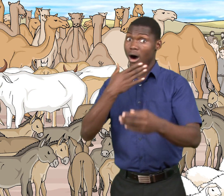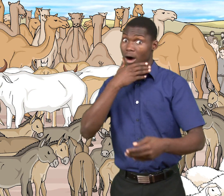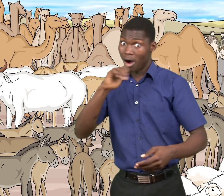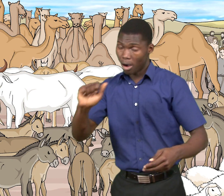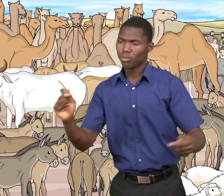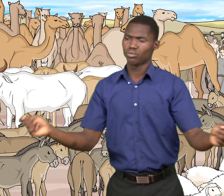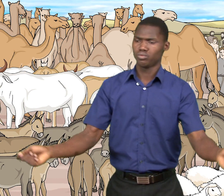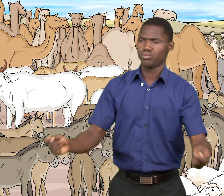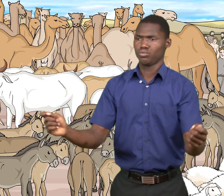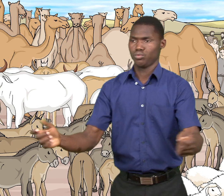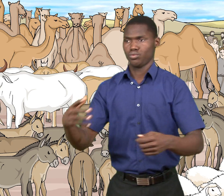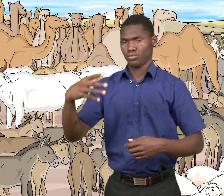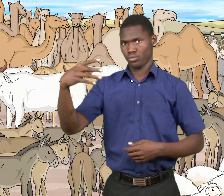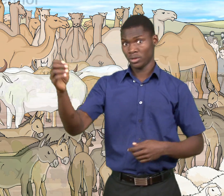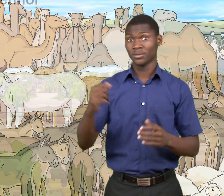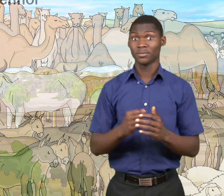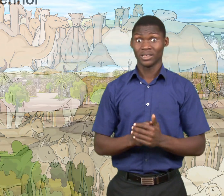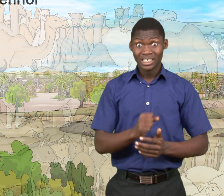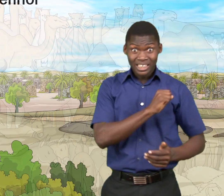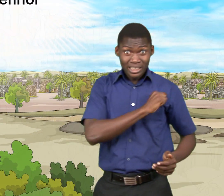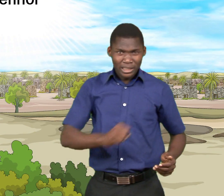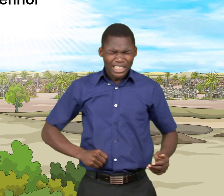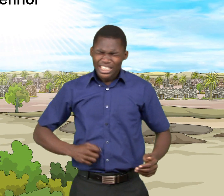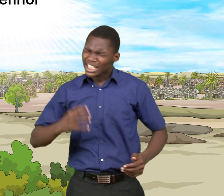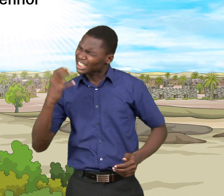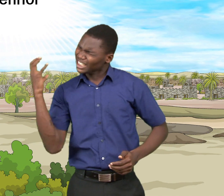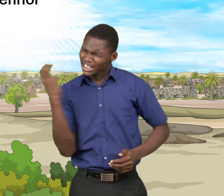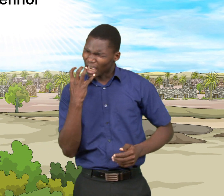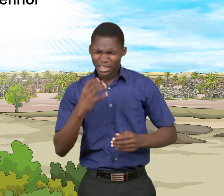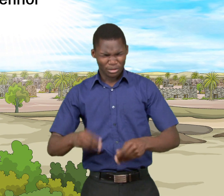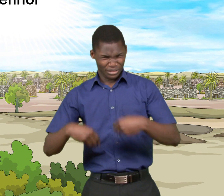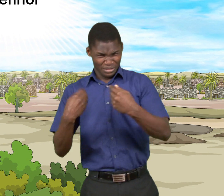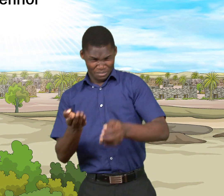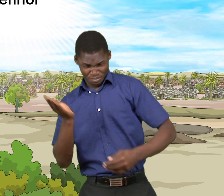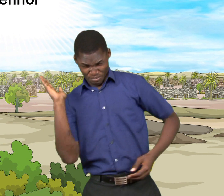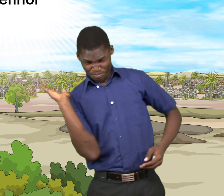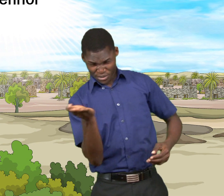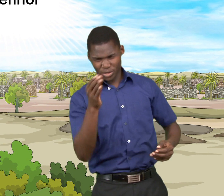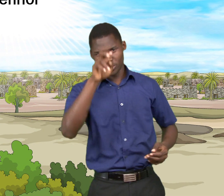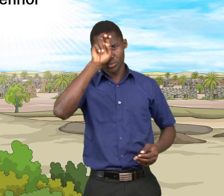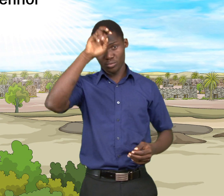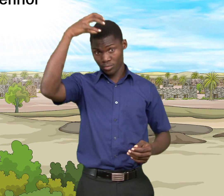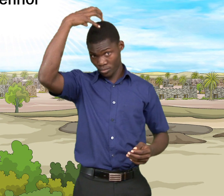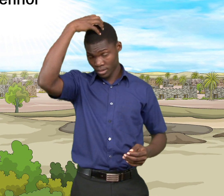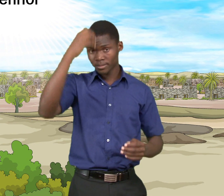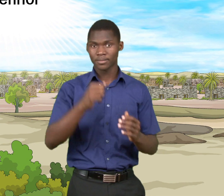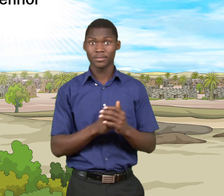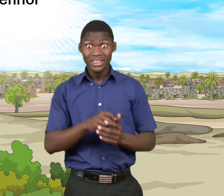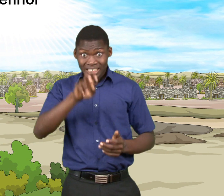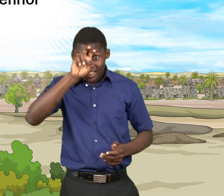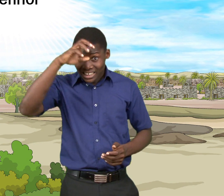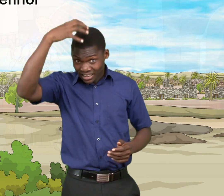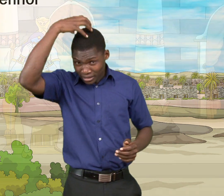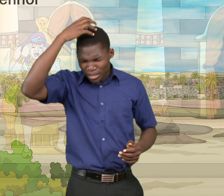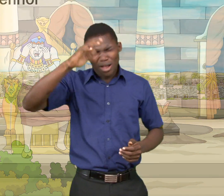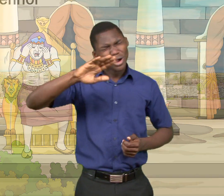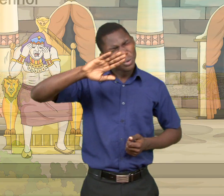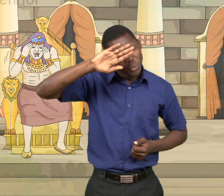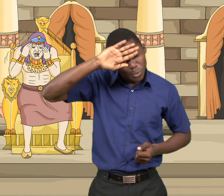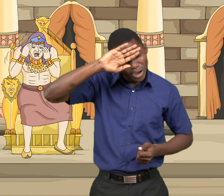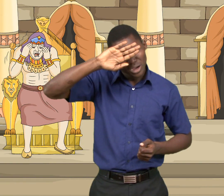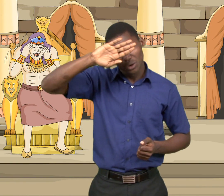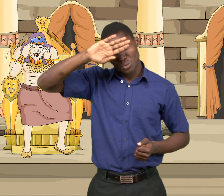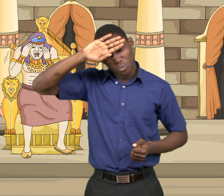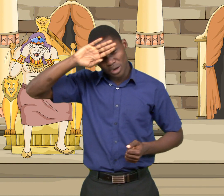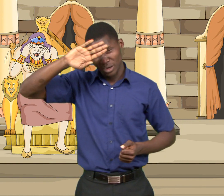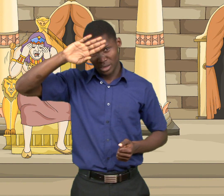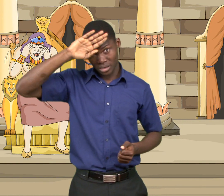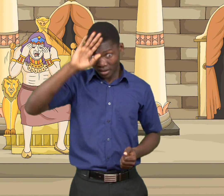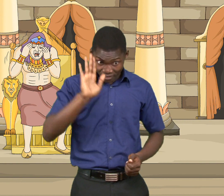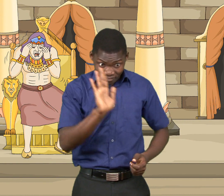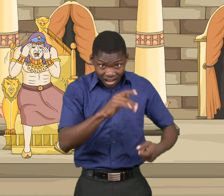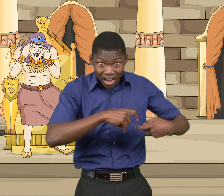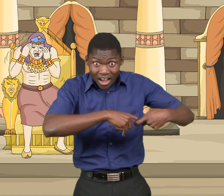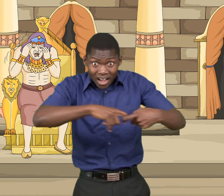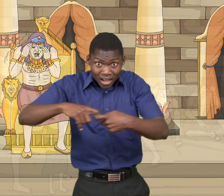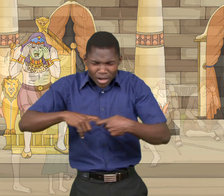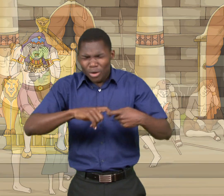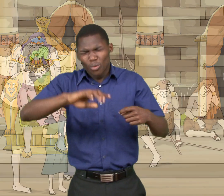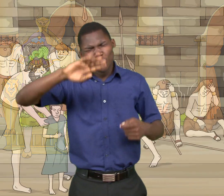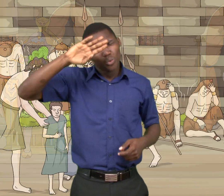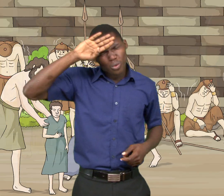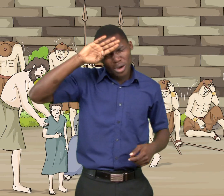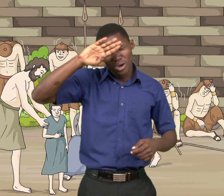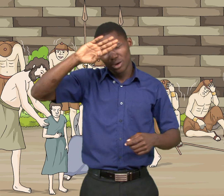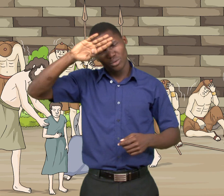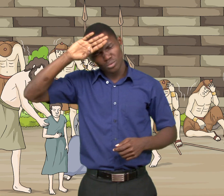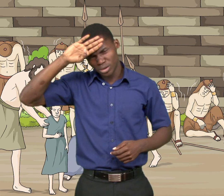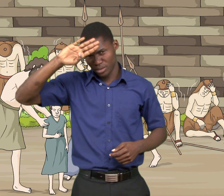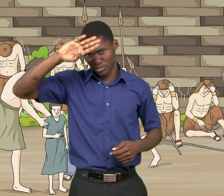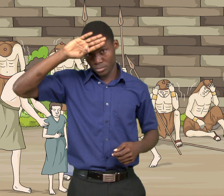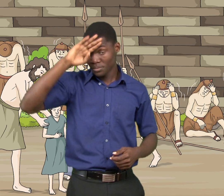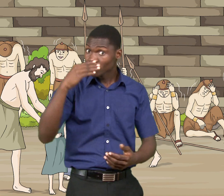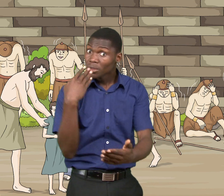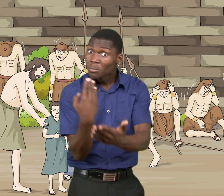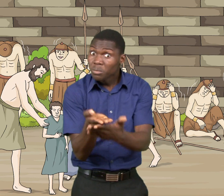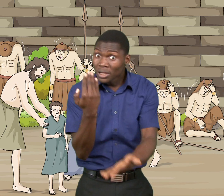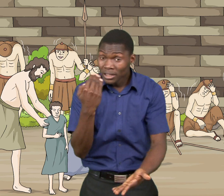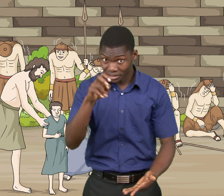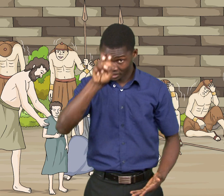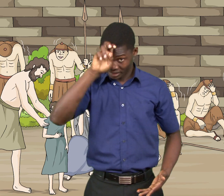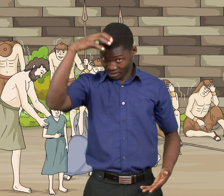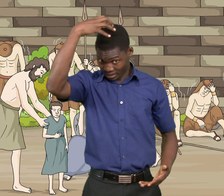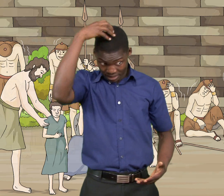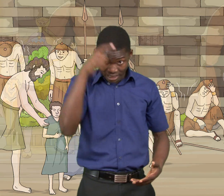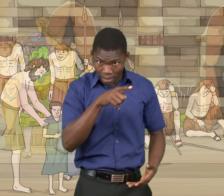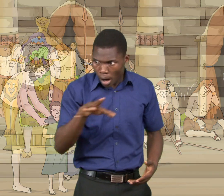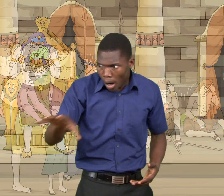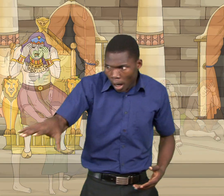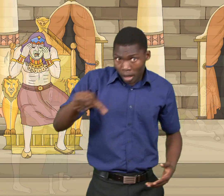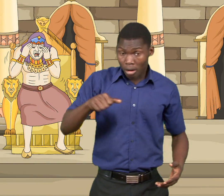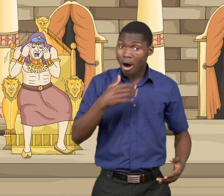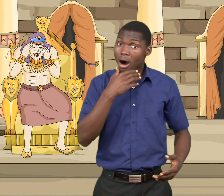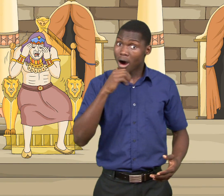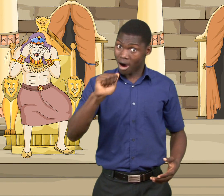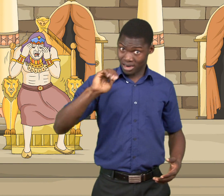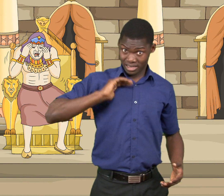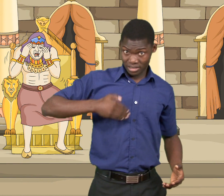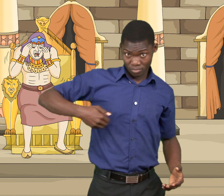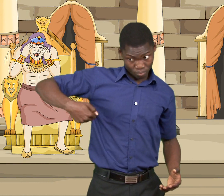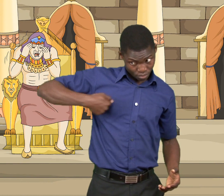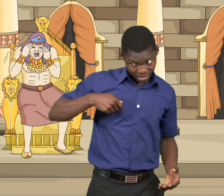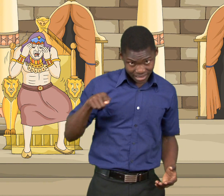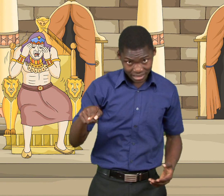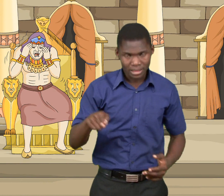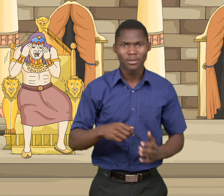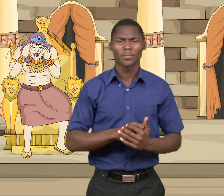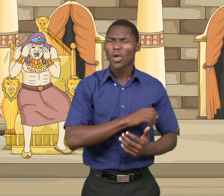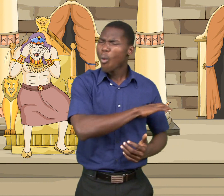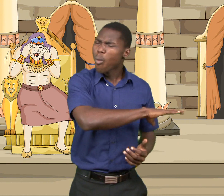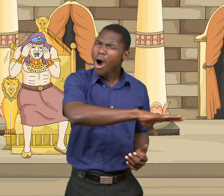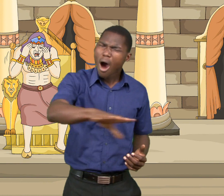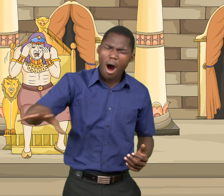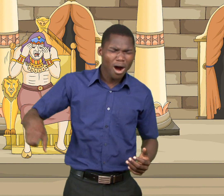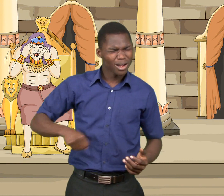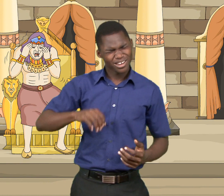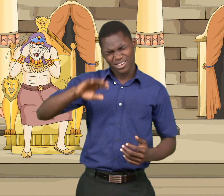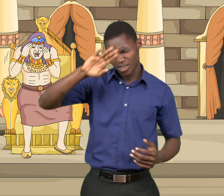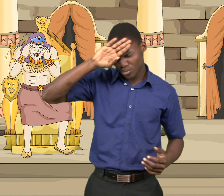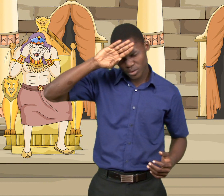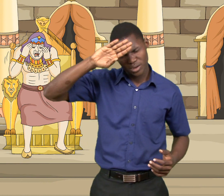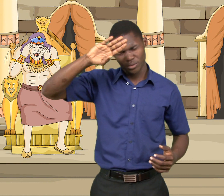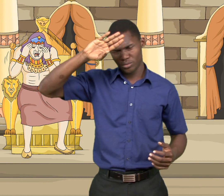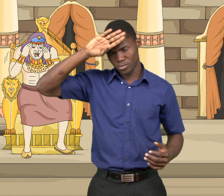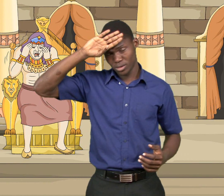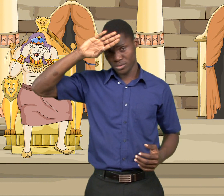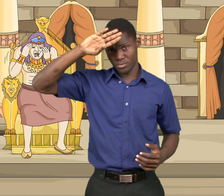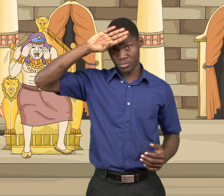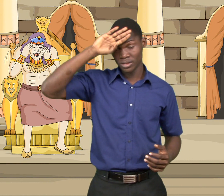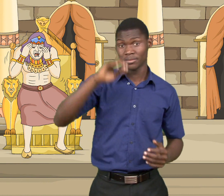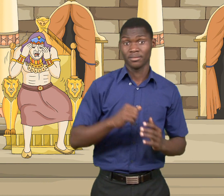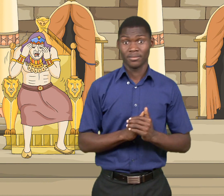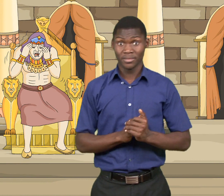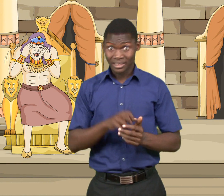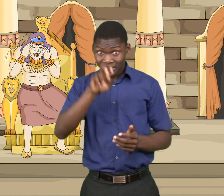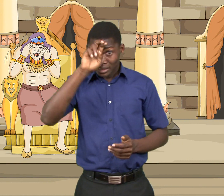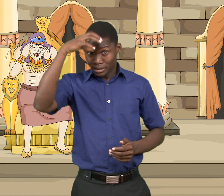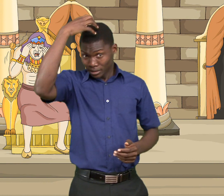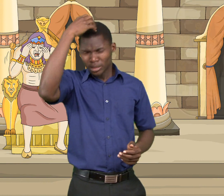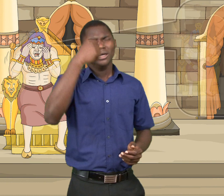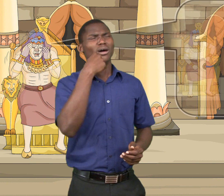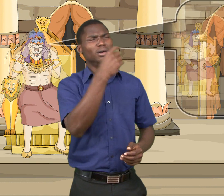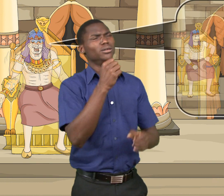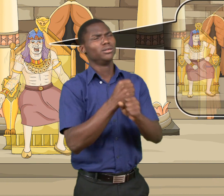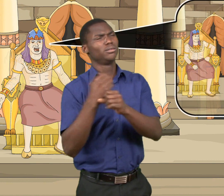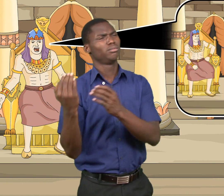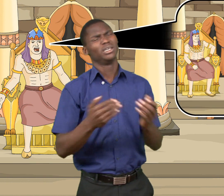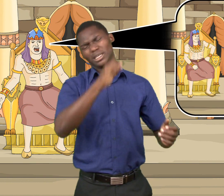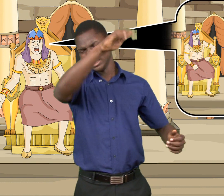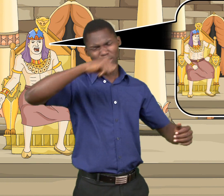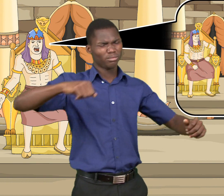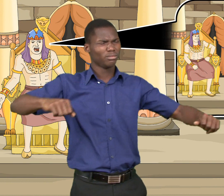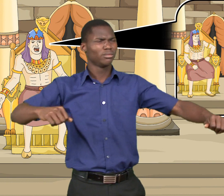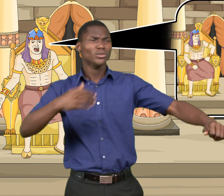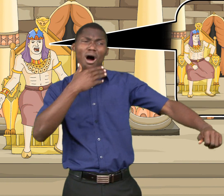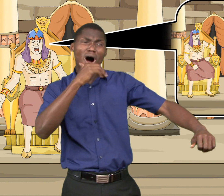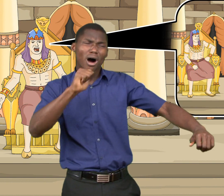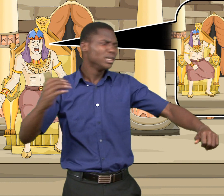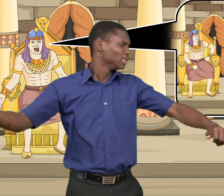The LORD, however, afflicted Pharaoh and his household with severe plagues because of Abram’s wife Sarai.